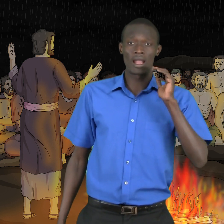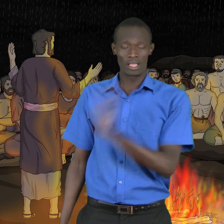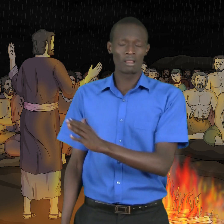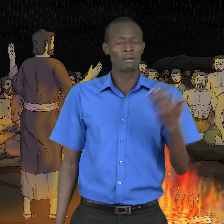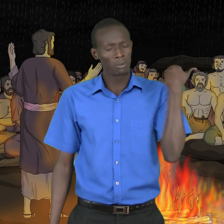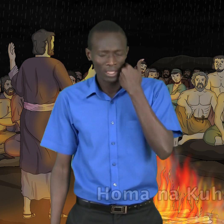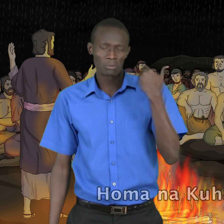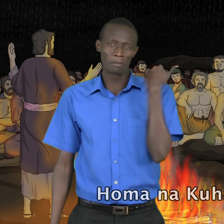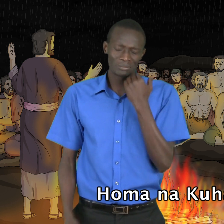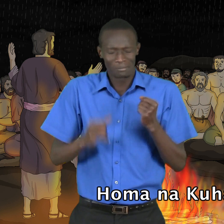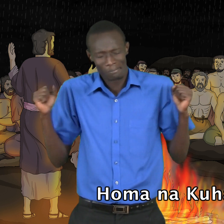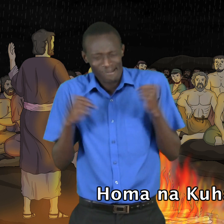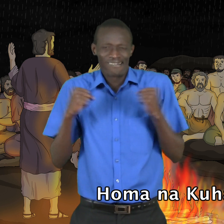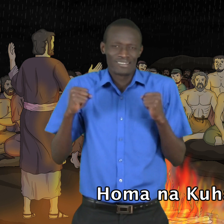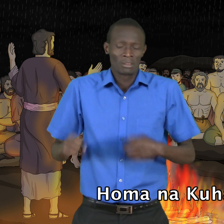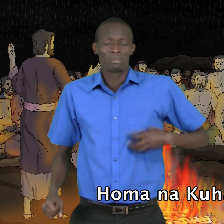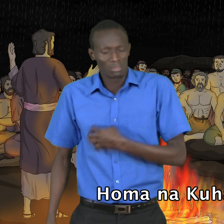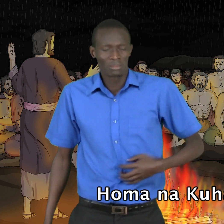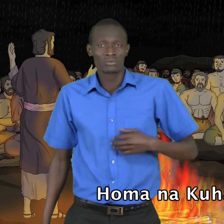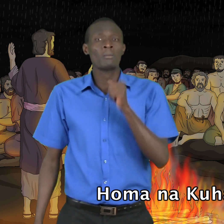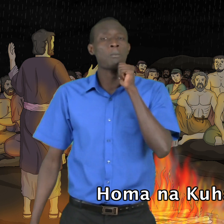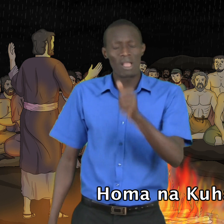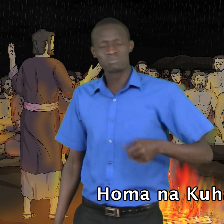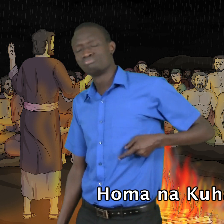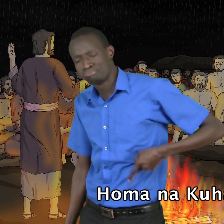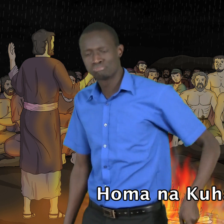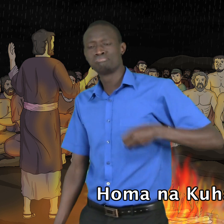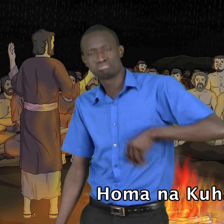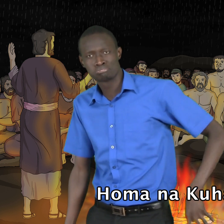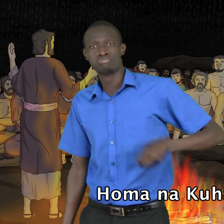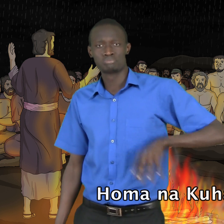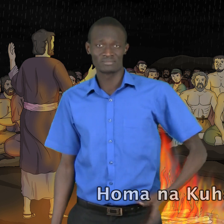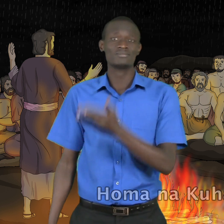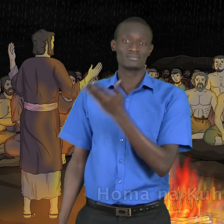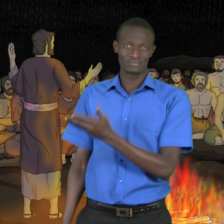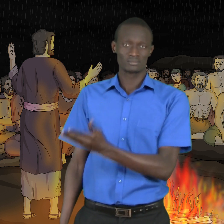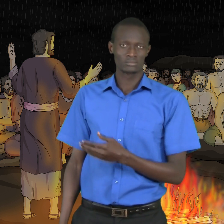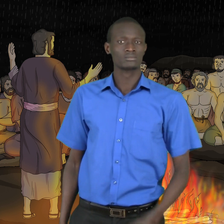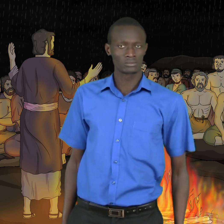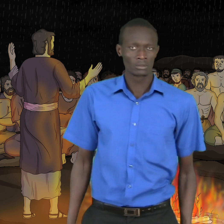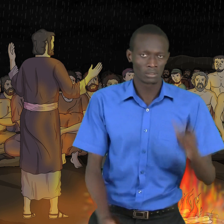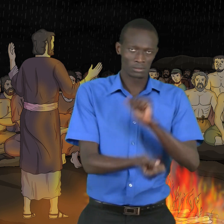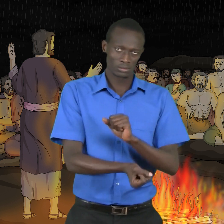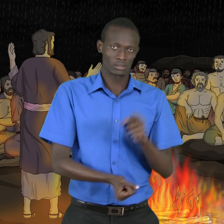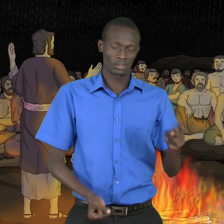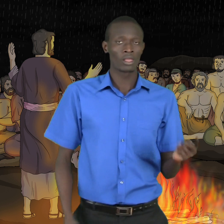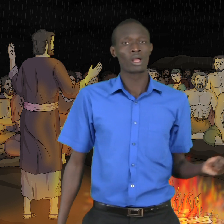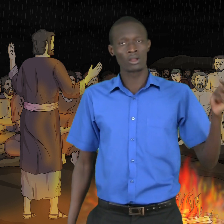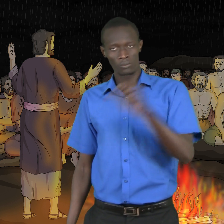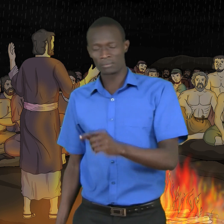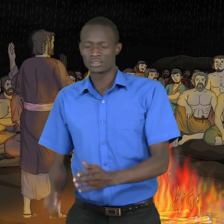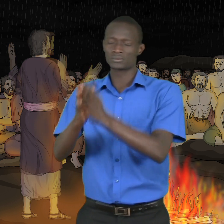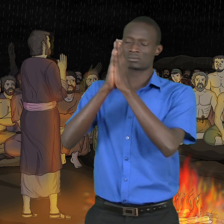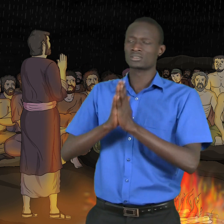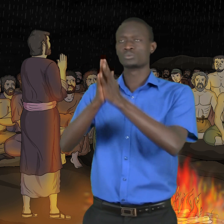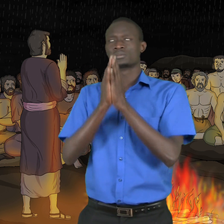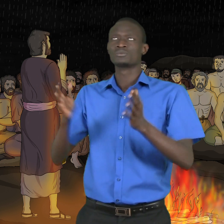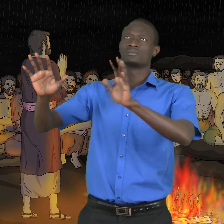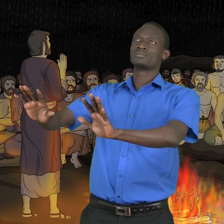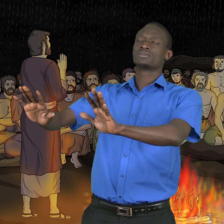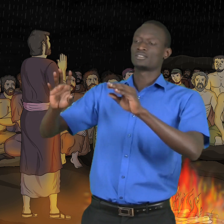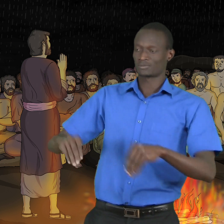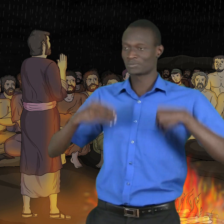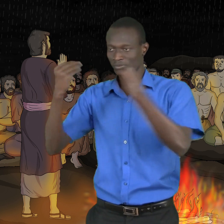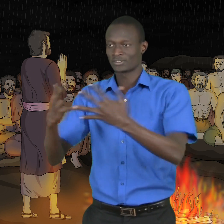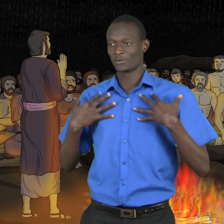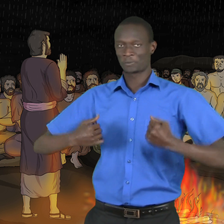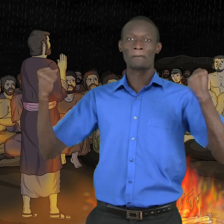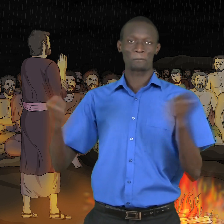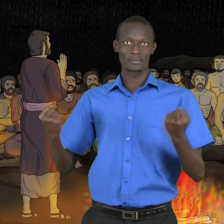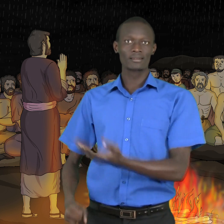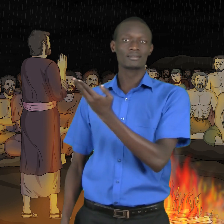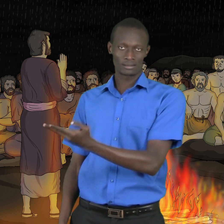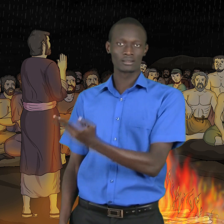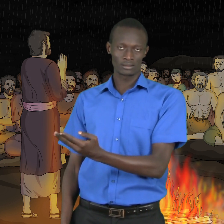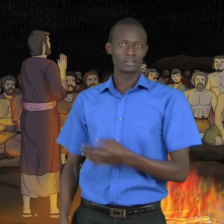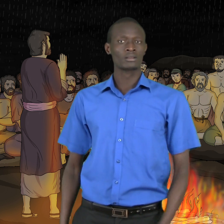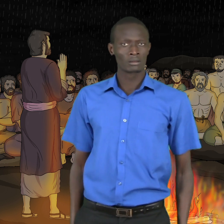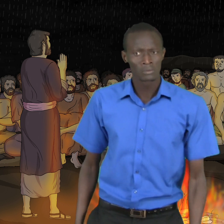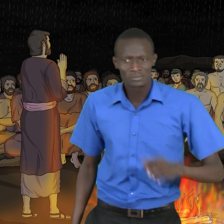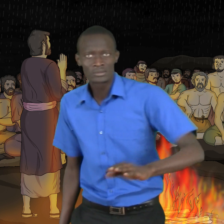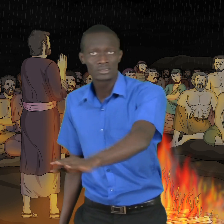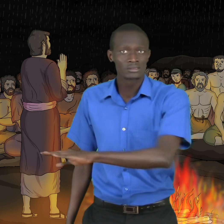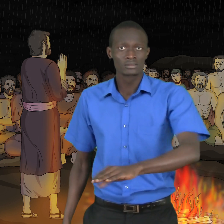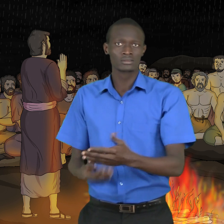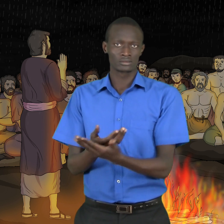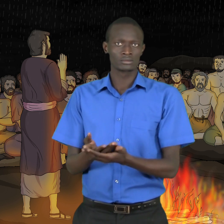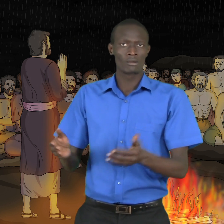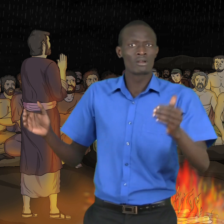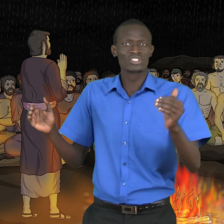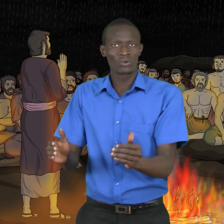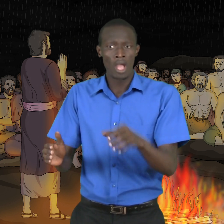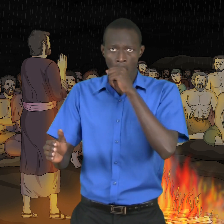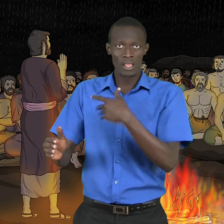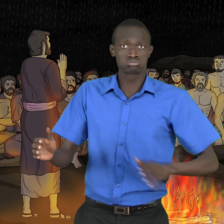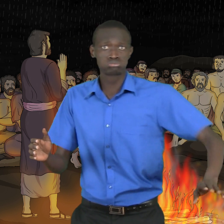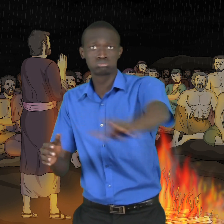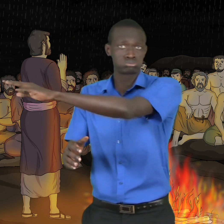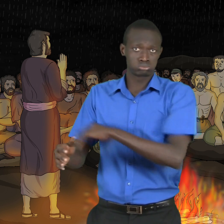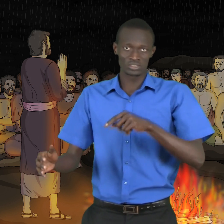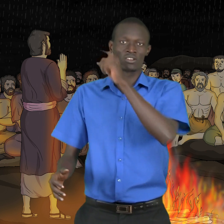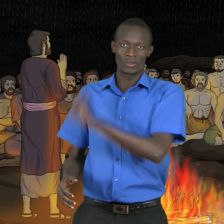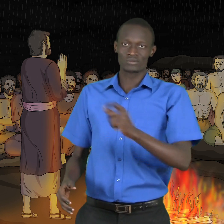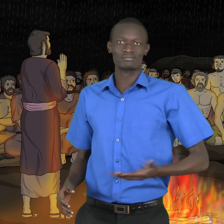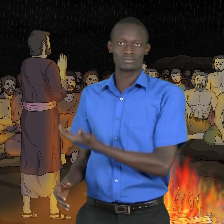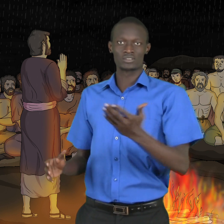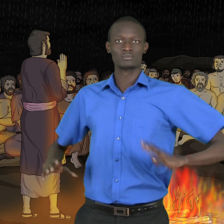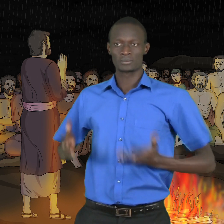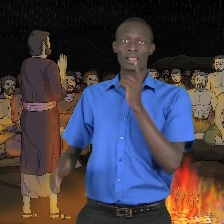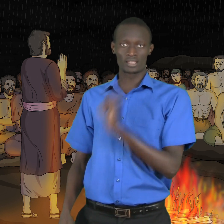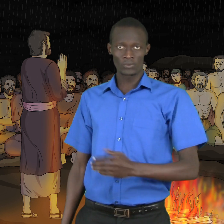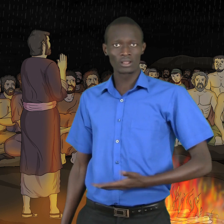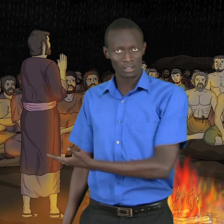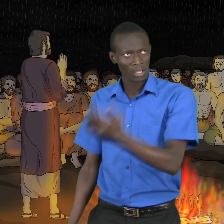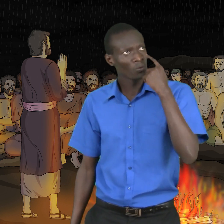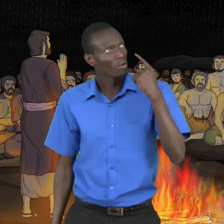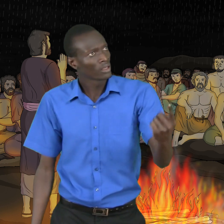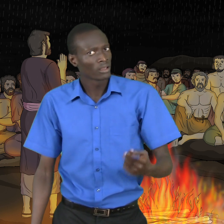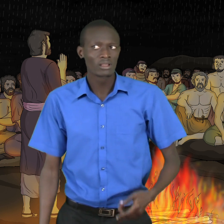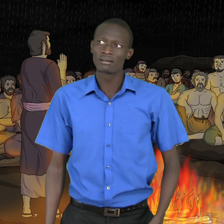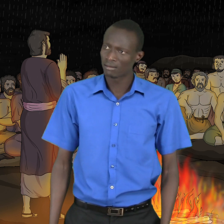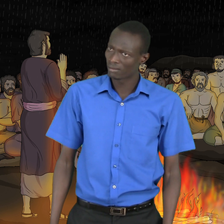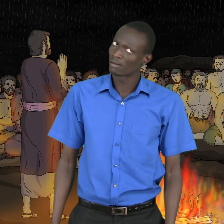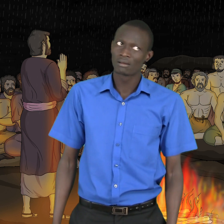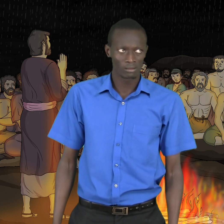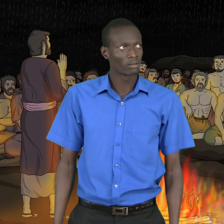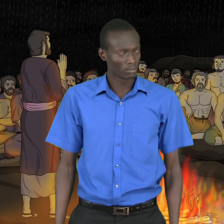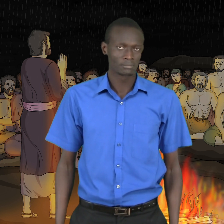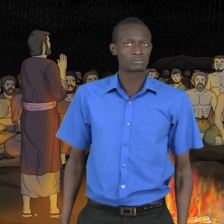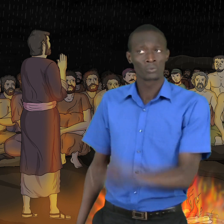The father of Publius was sick in bed, suffering from fever and dysentery.